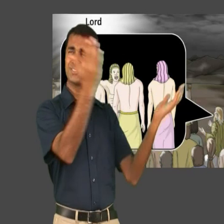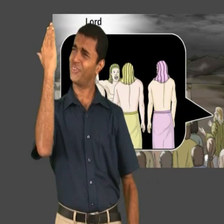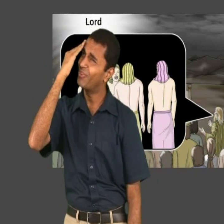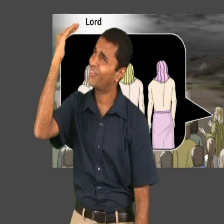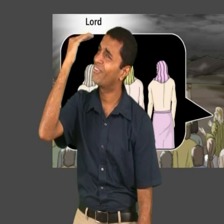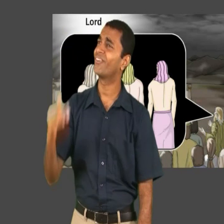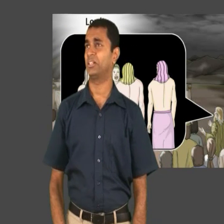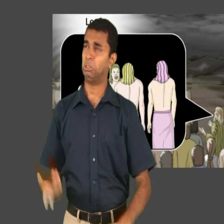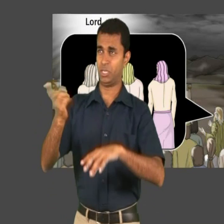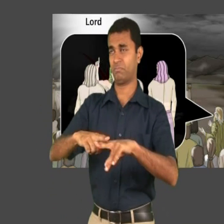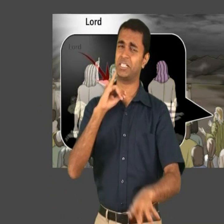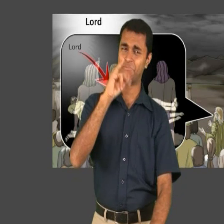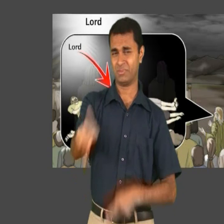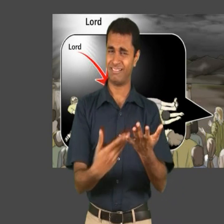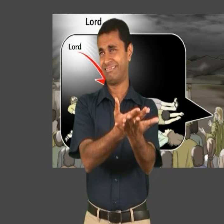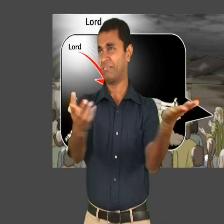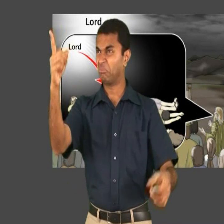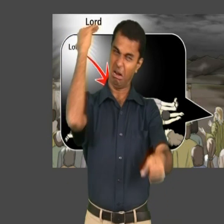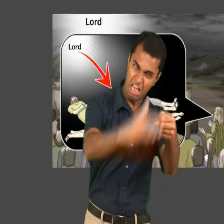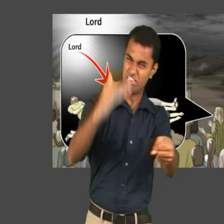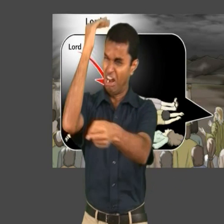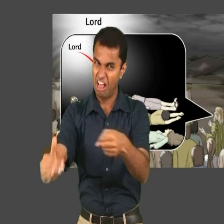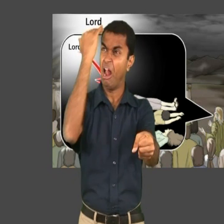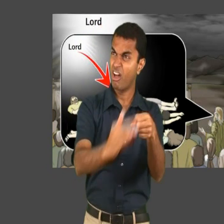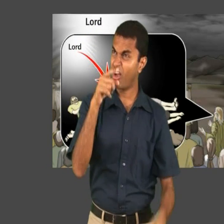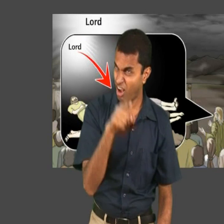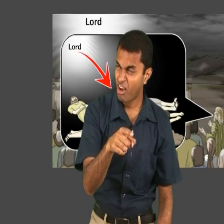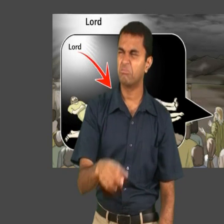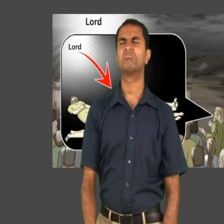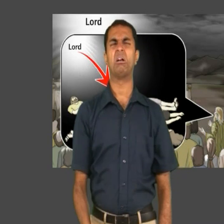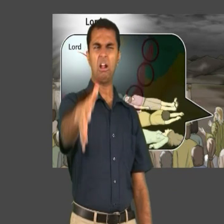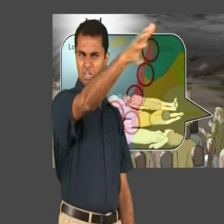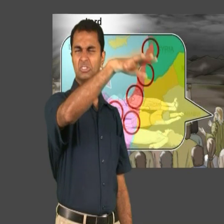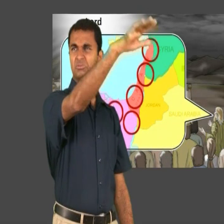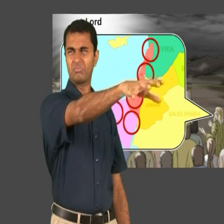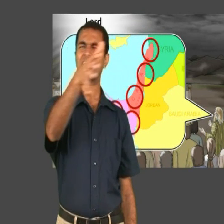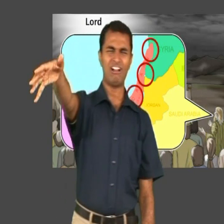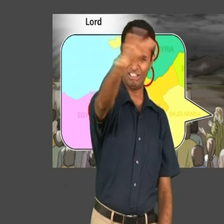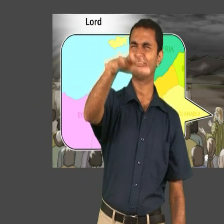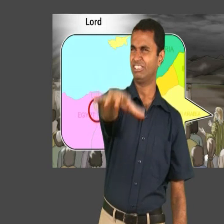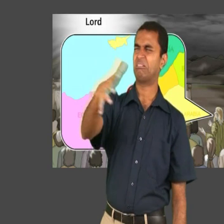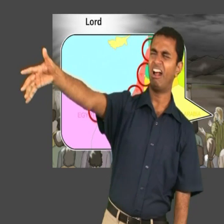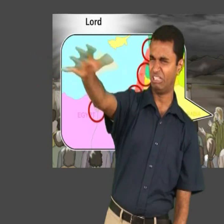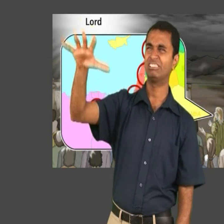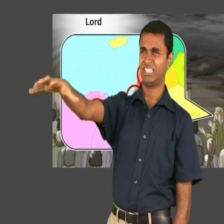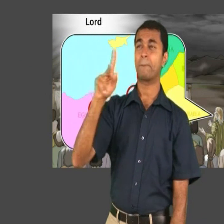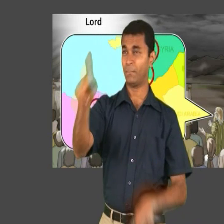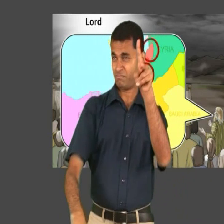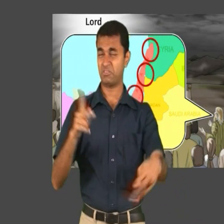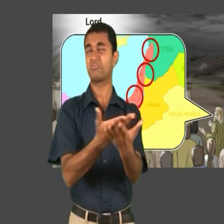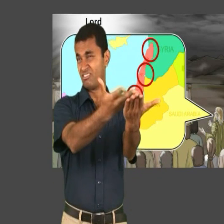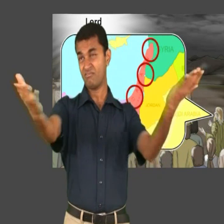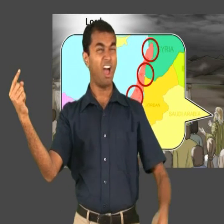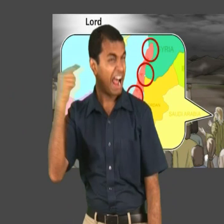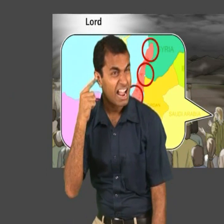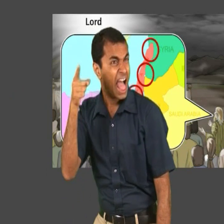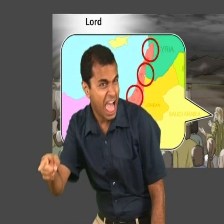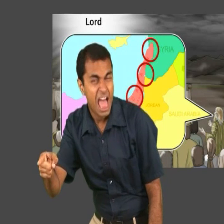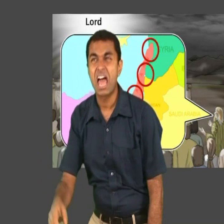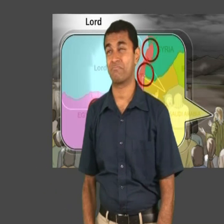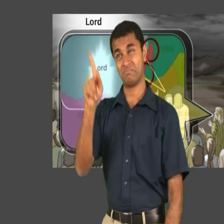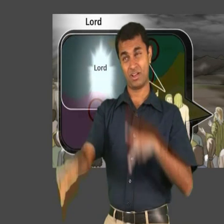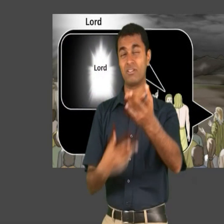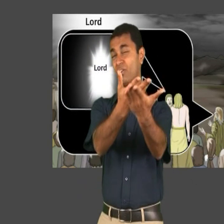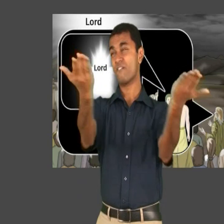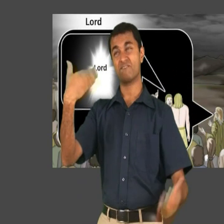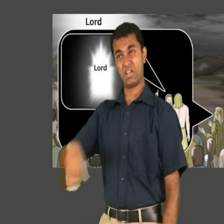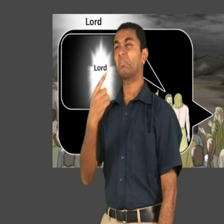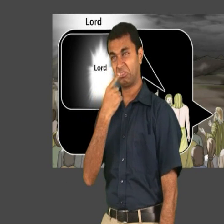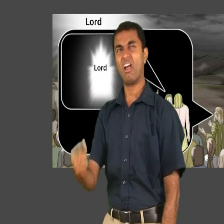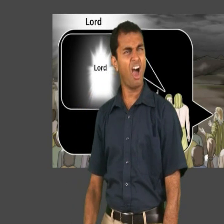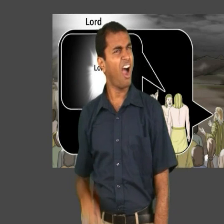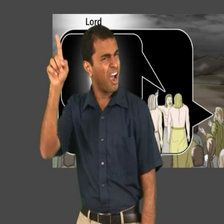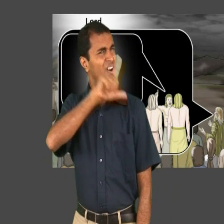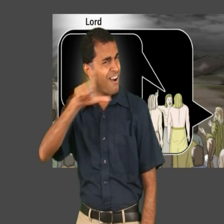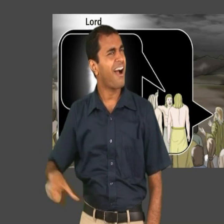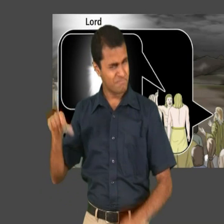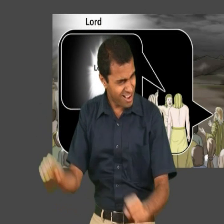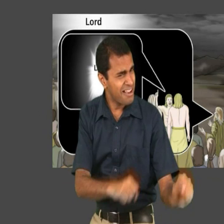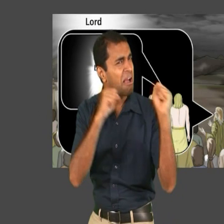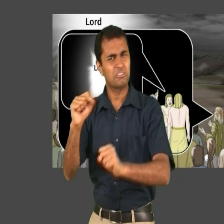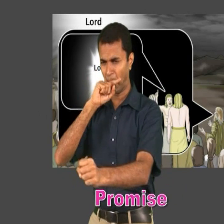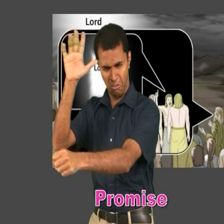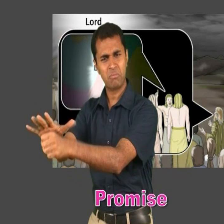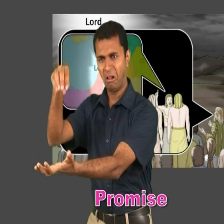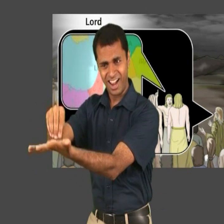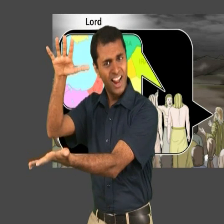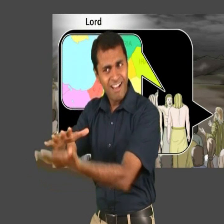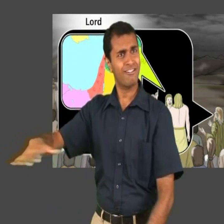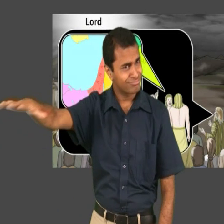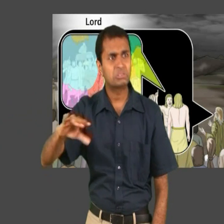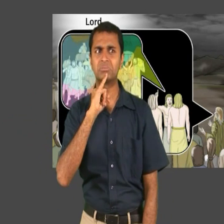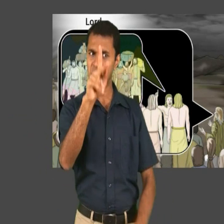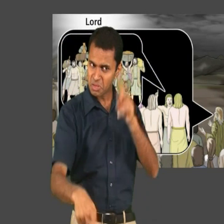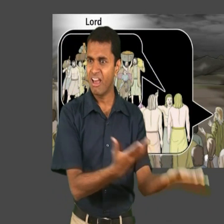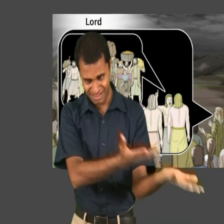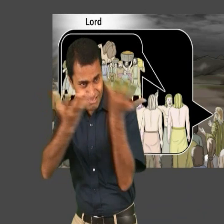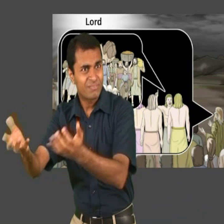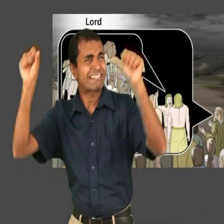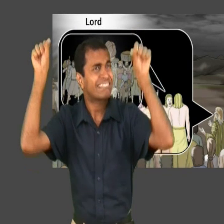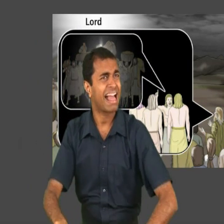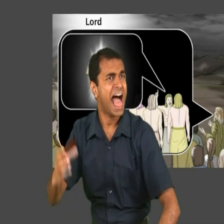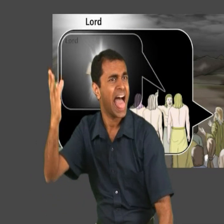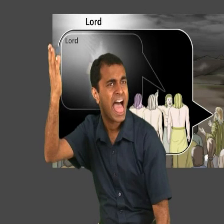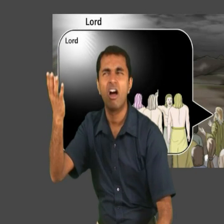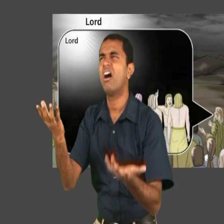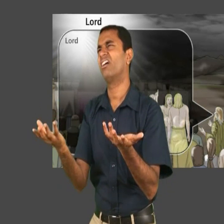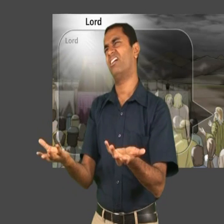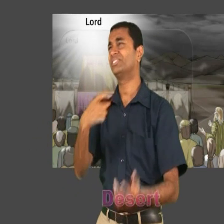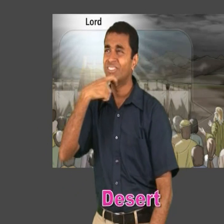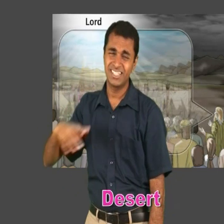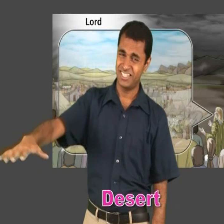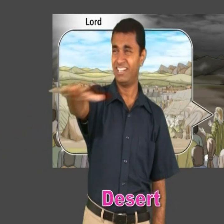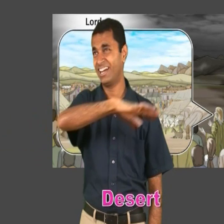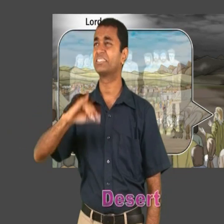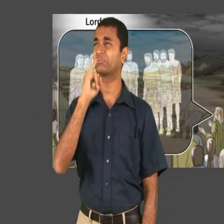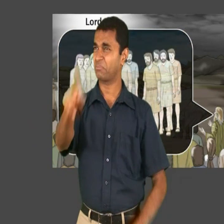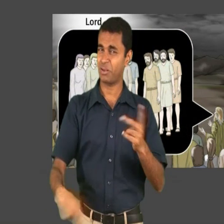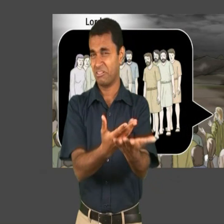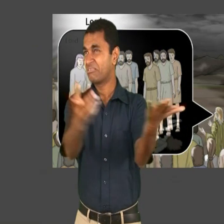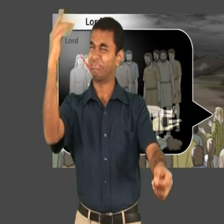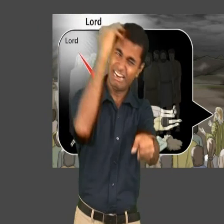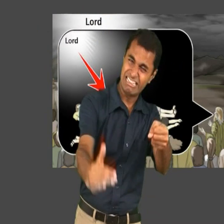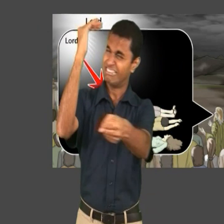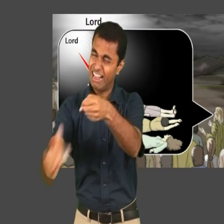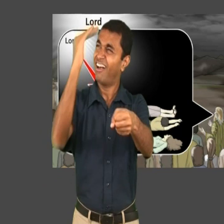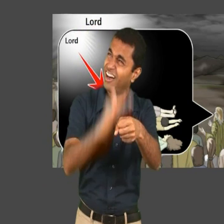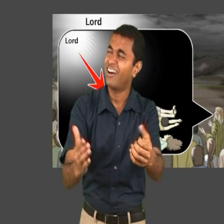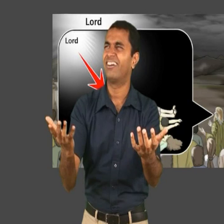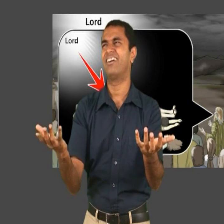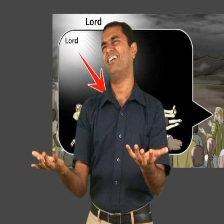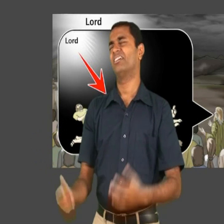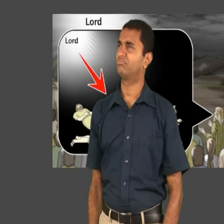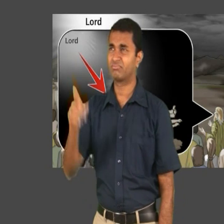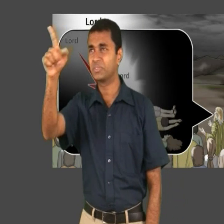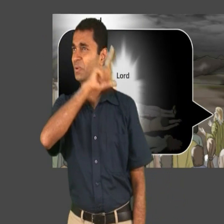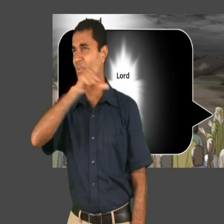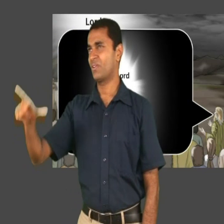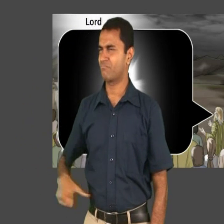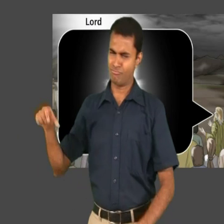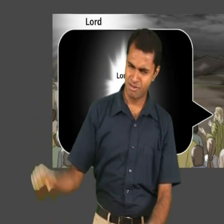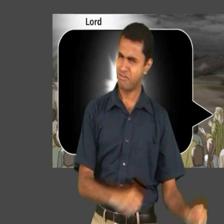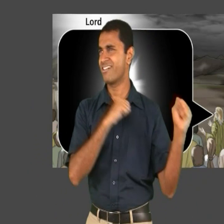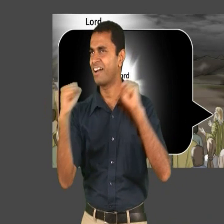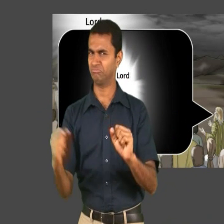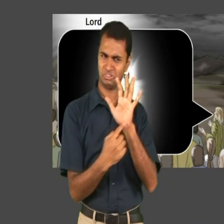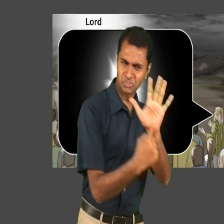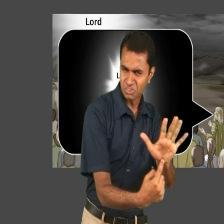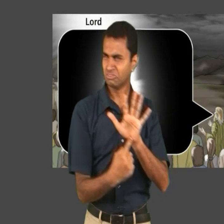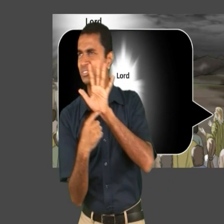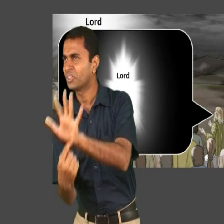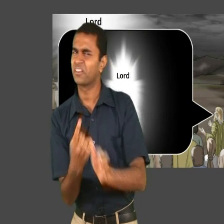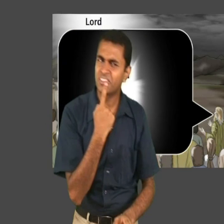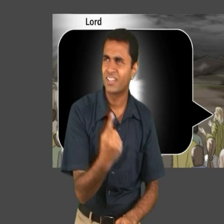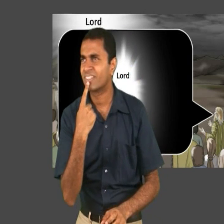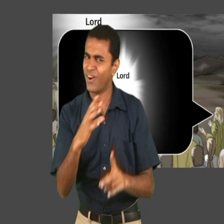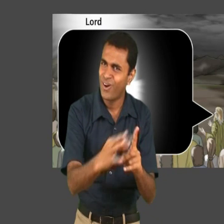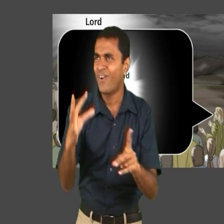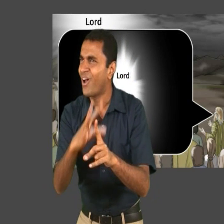If You kill this people as one man, the nations who have heard of Your fame will say, ‘Because the LORD was unable to bring this people into the land He swore to give them, He has slaughtered them in the wilderness.’